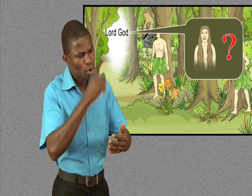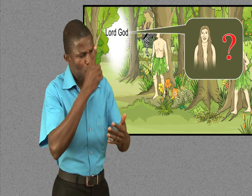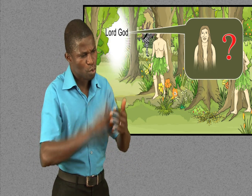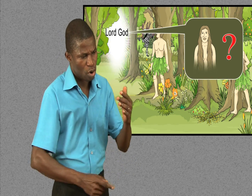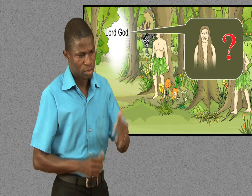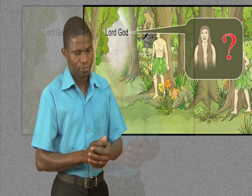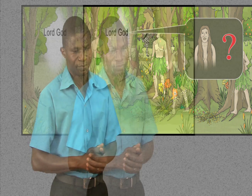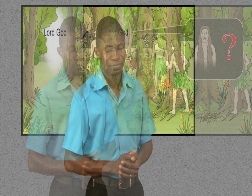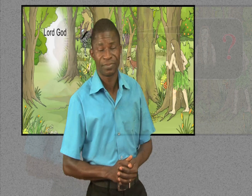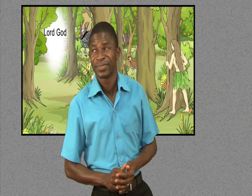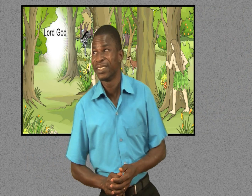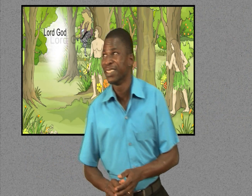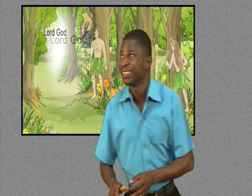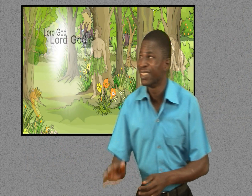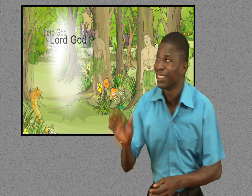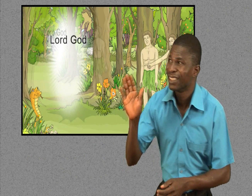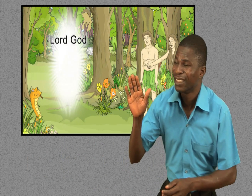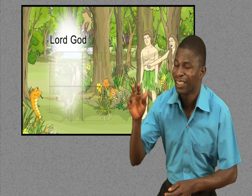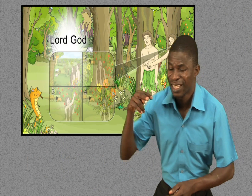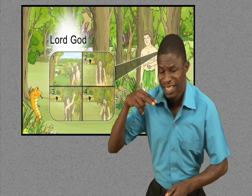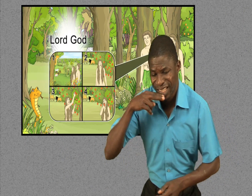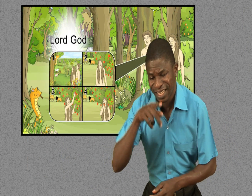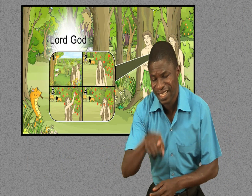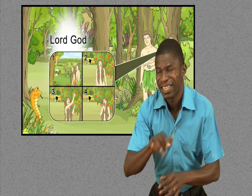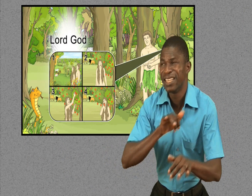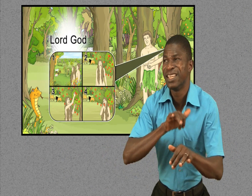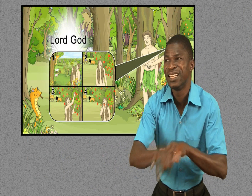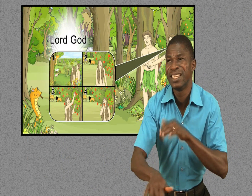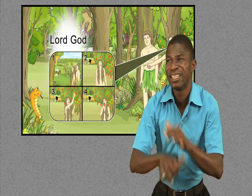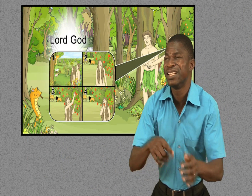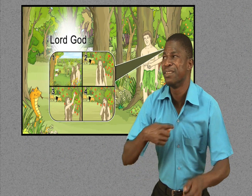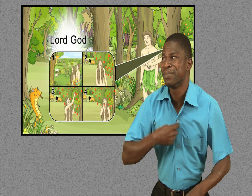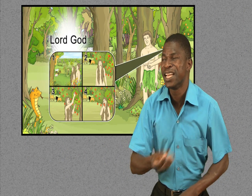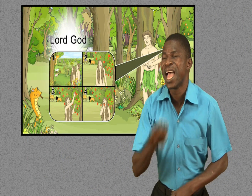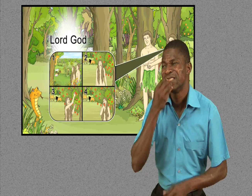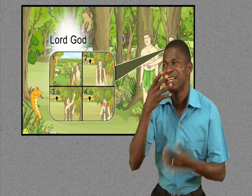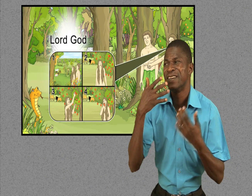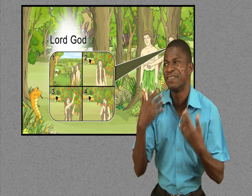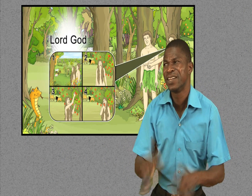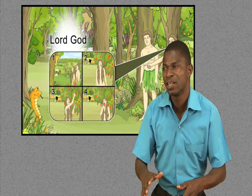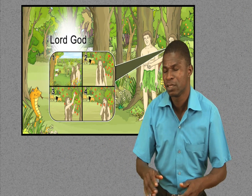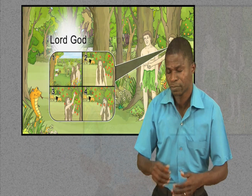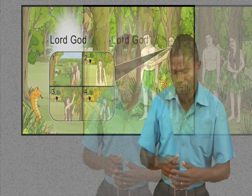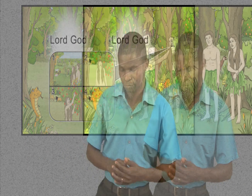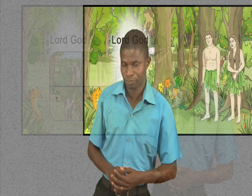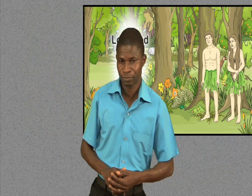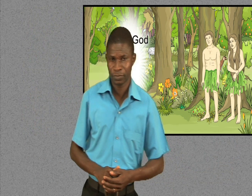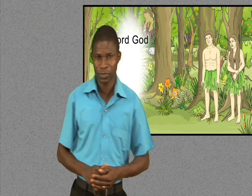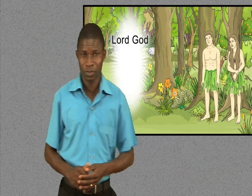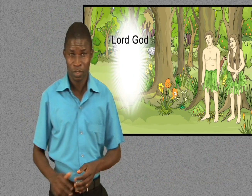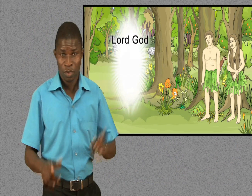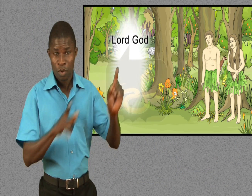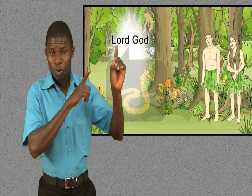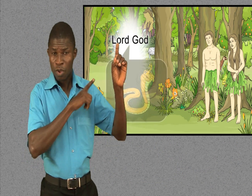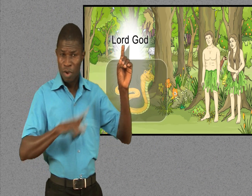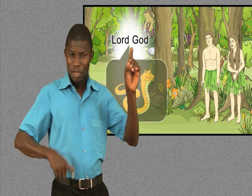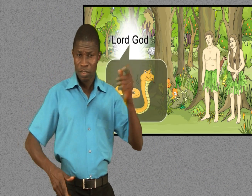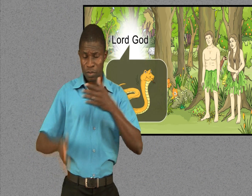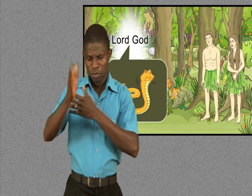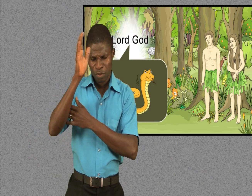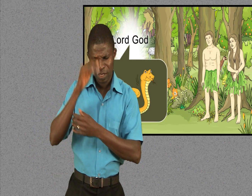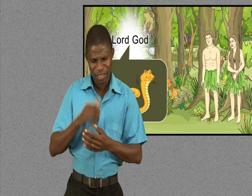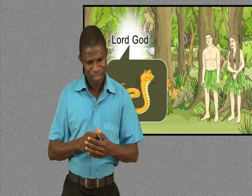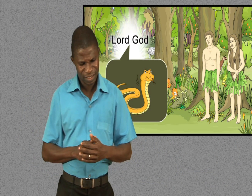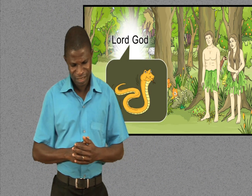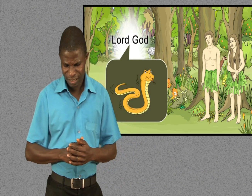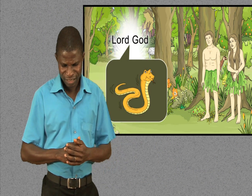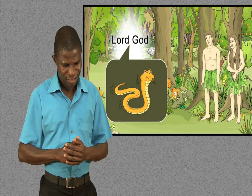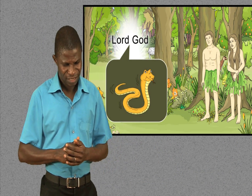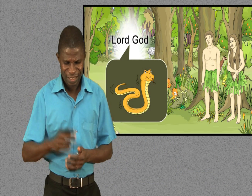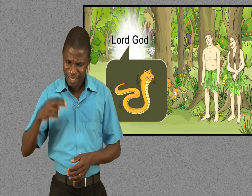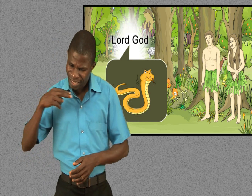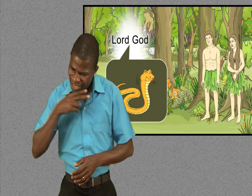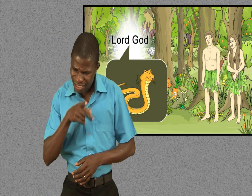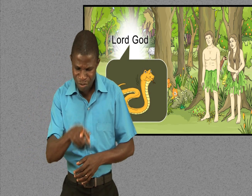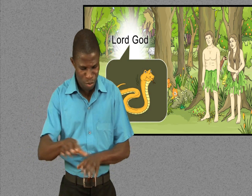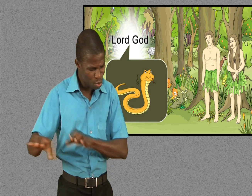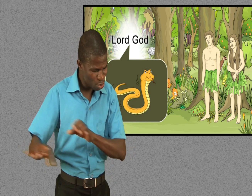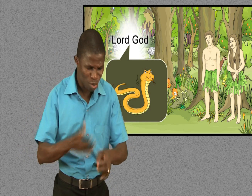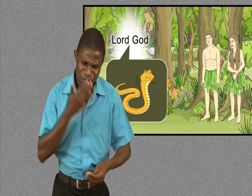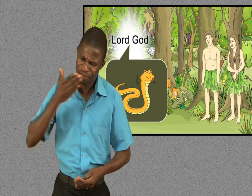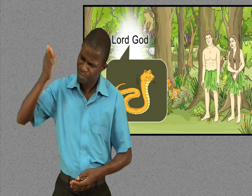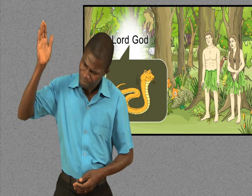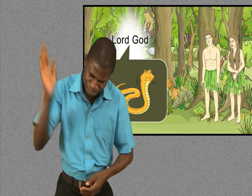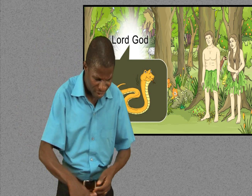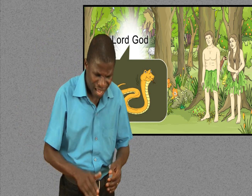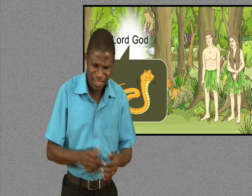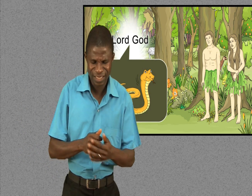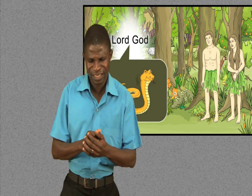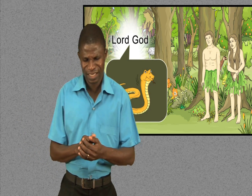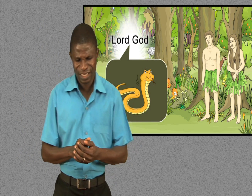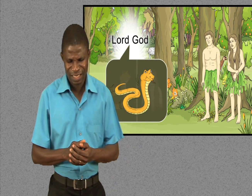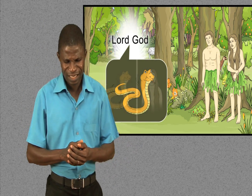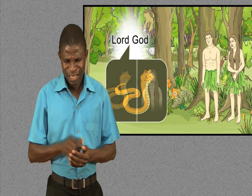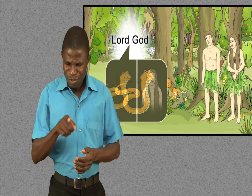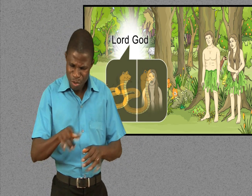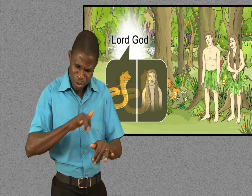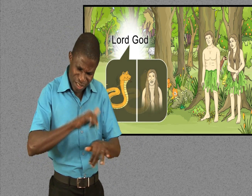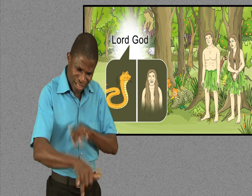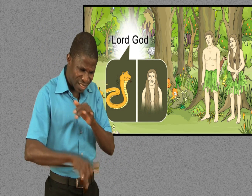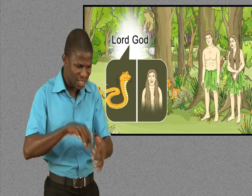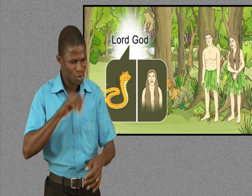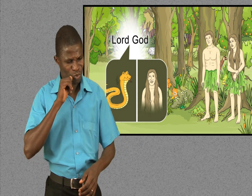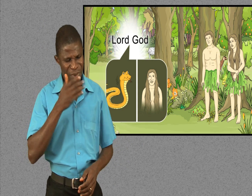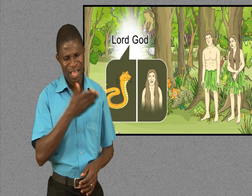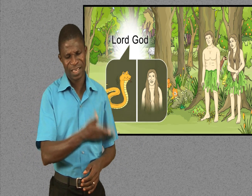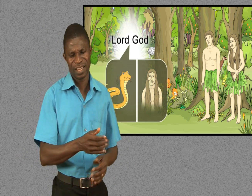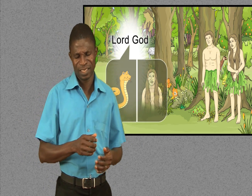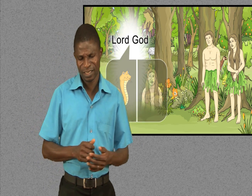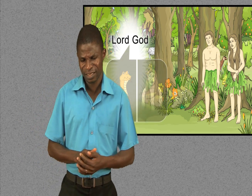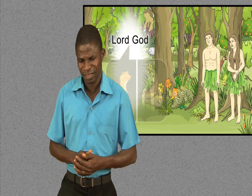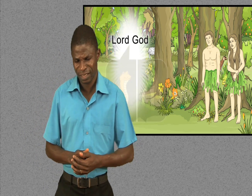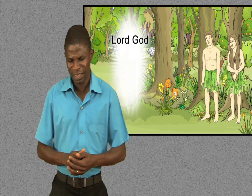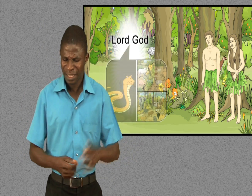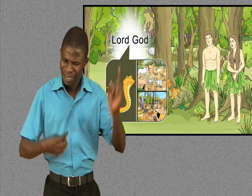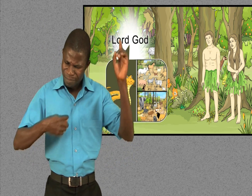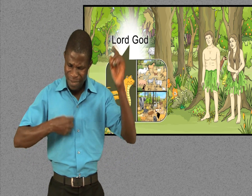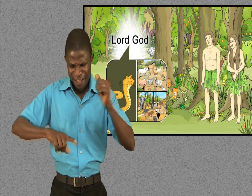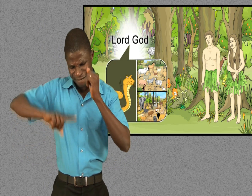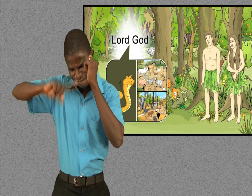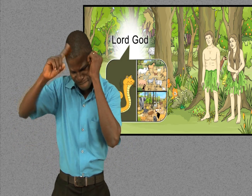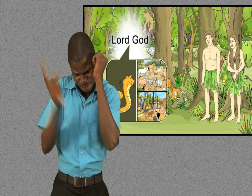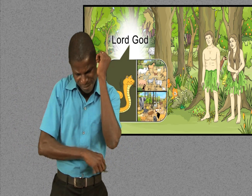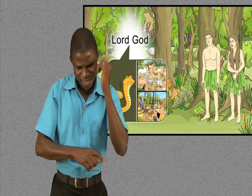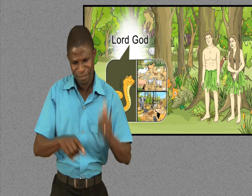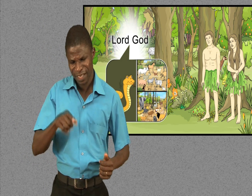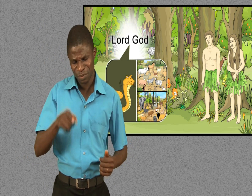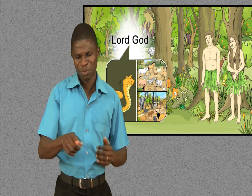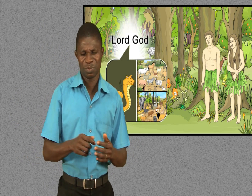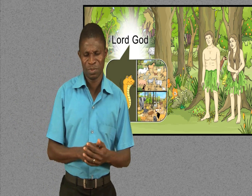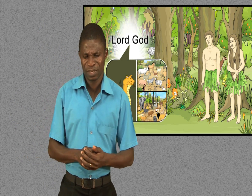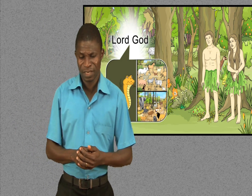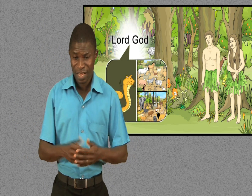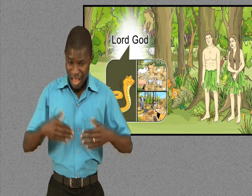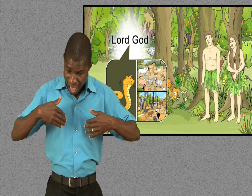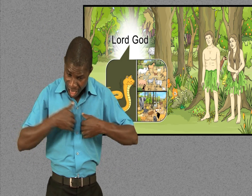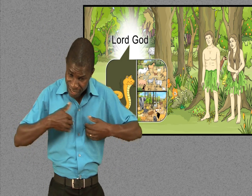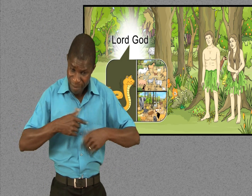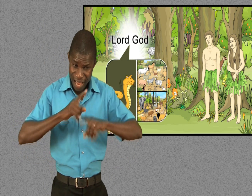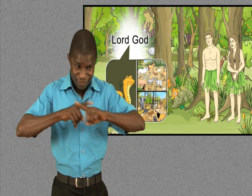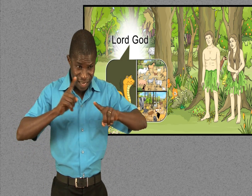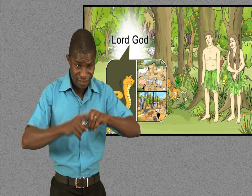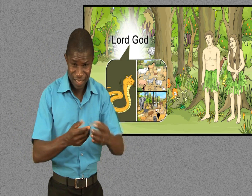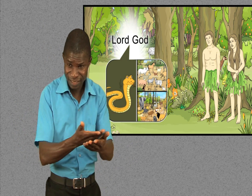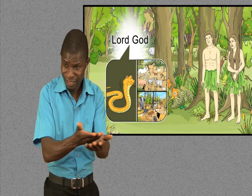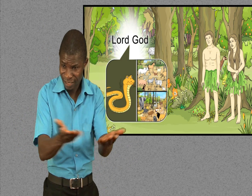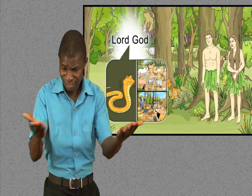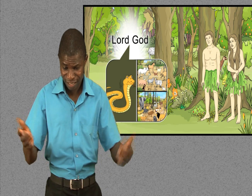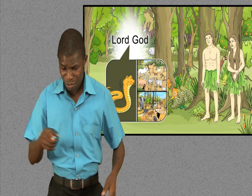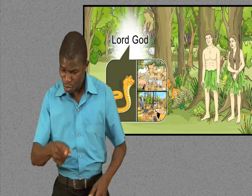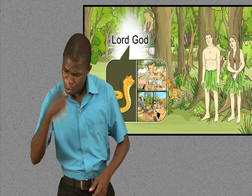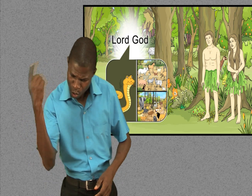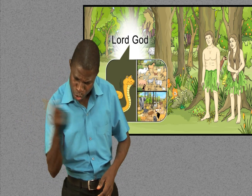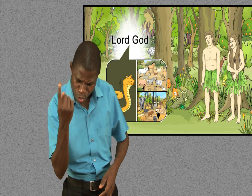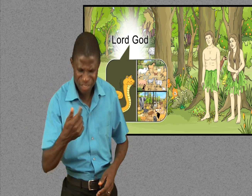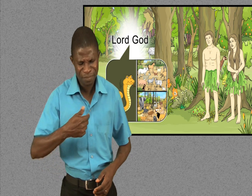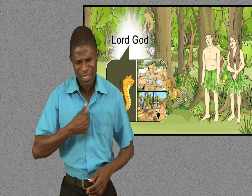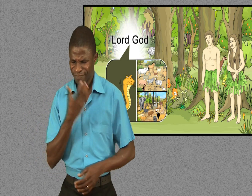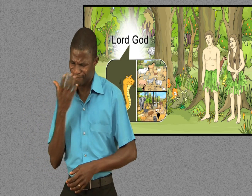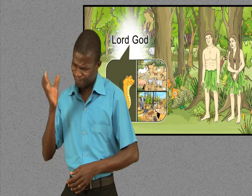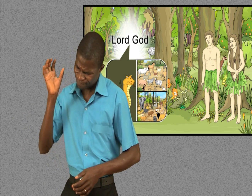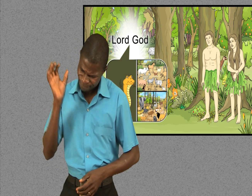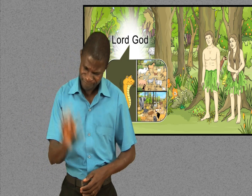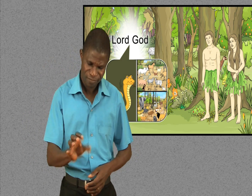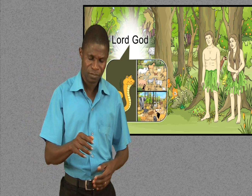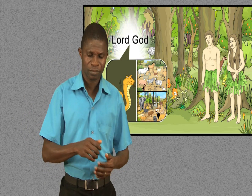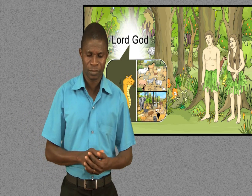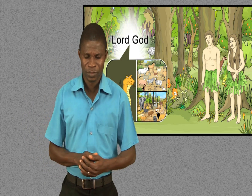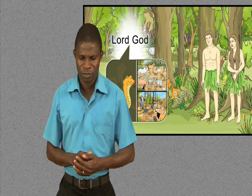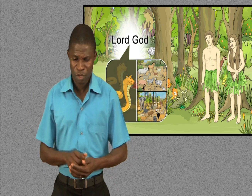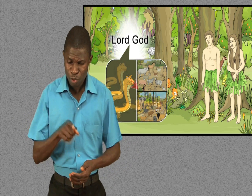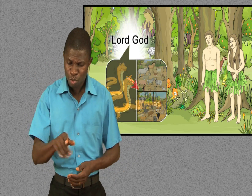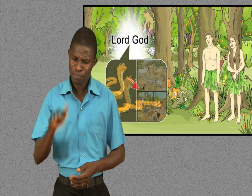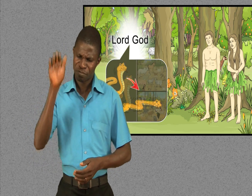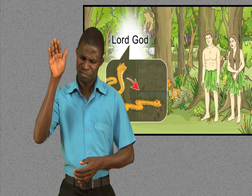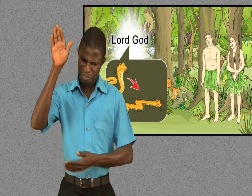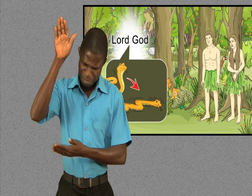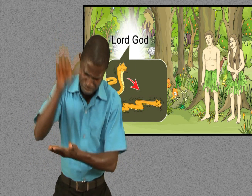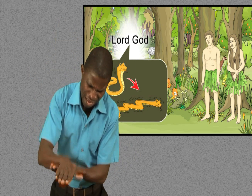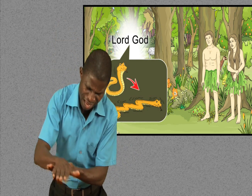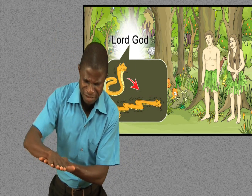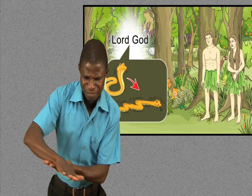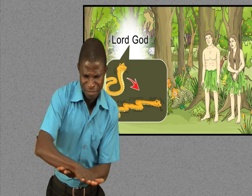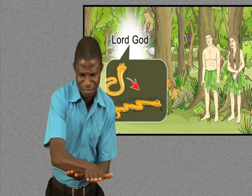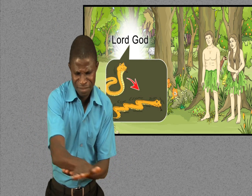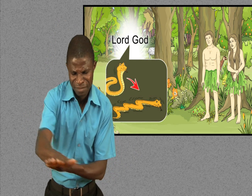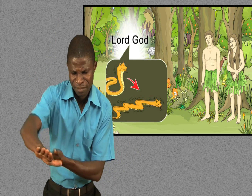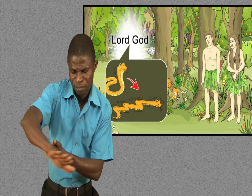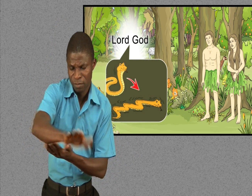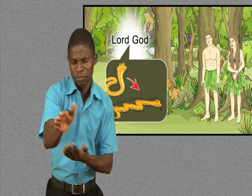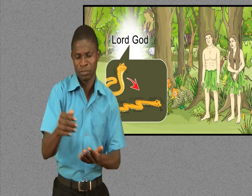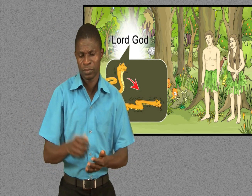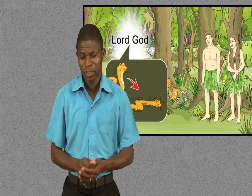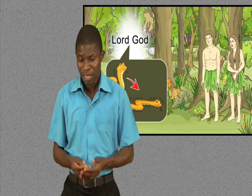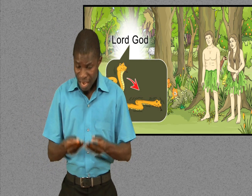“The serpent deceived me,” she replied, “and I ate.” So the LORD God said to the serpent: “Because you have done this, cursed are you above all livestock and every beast of the field!